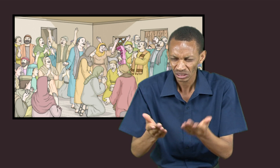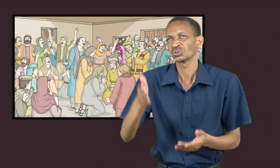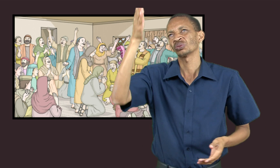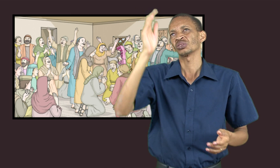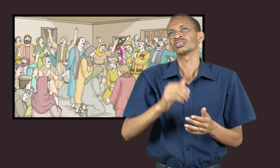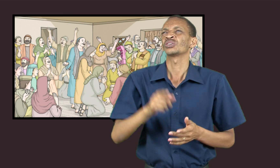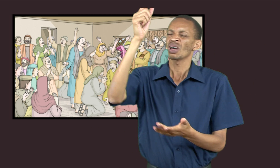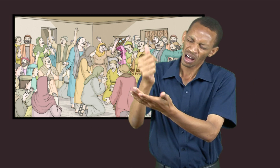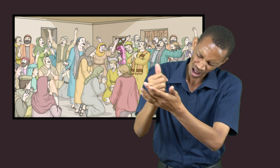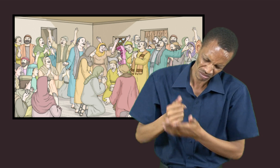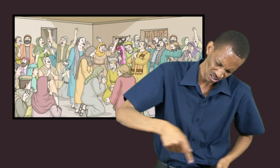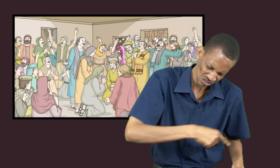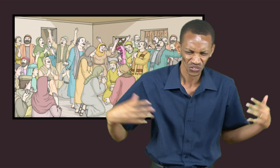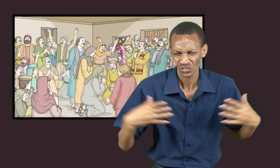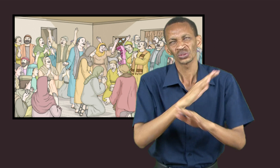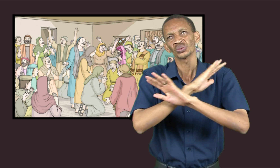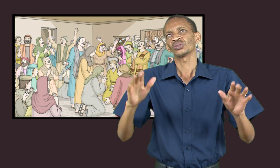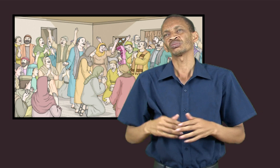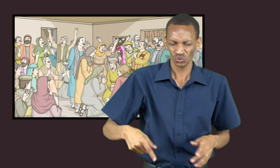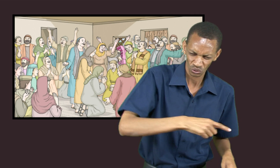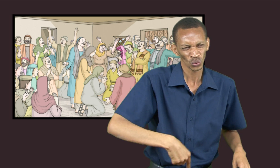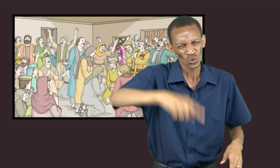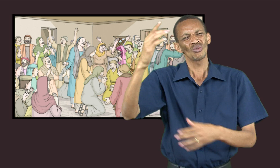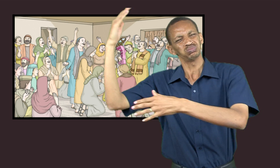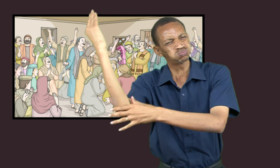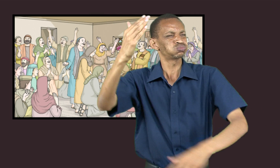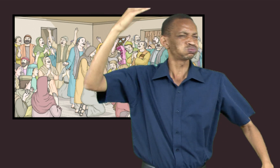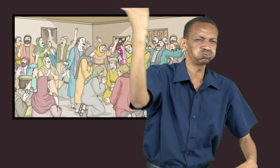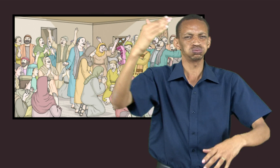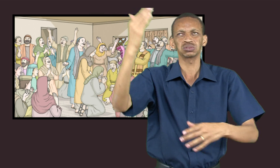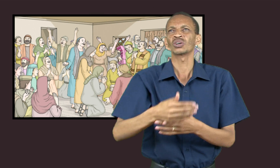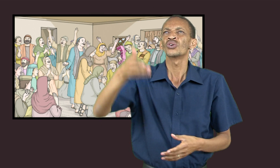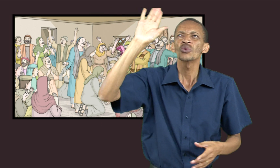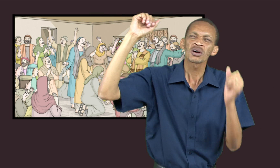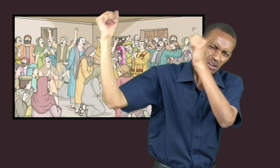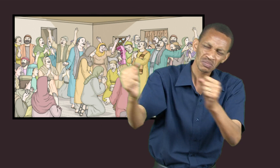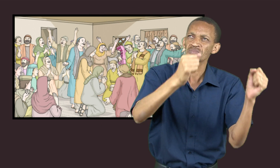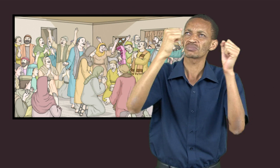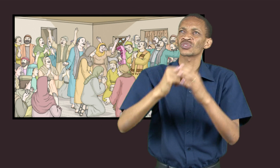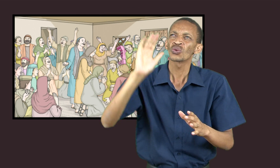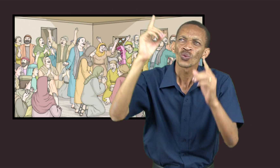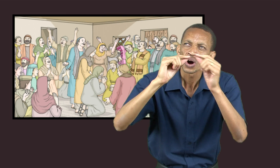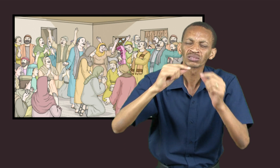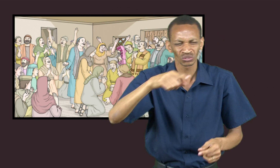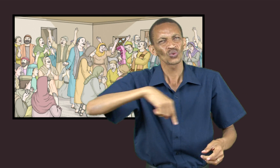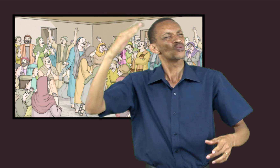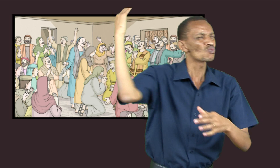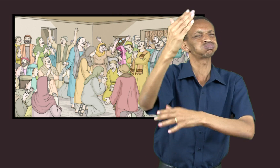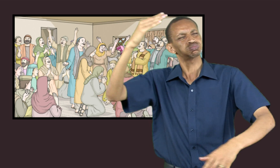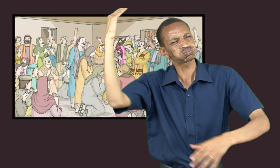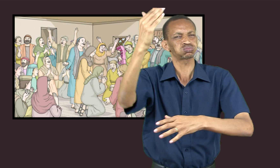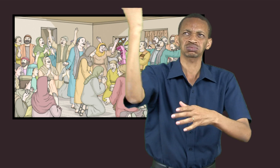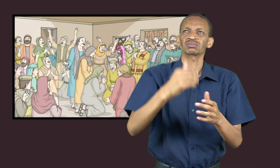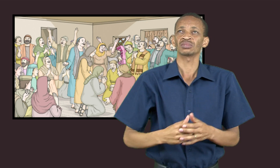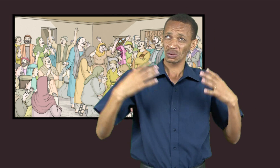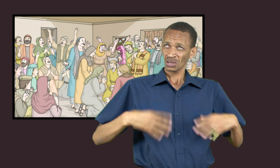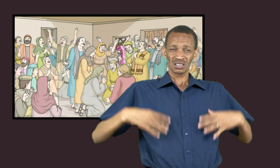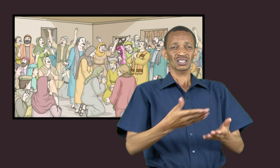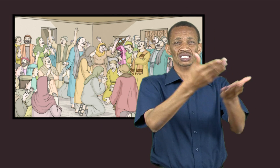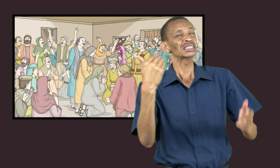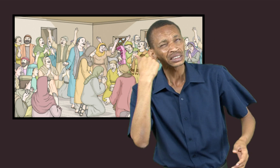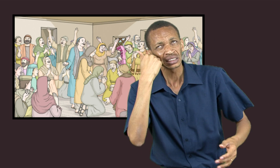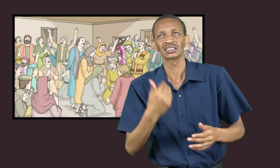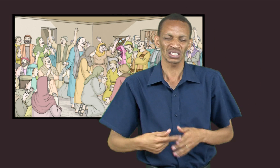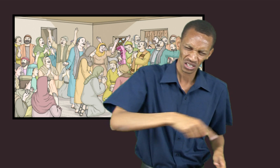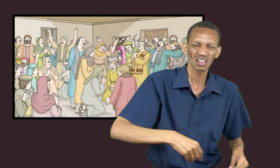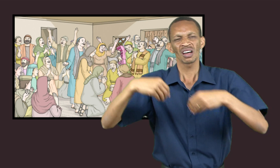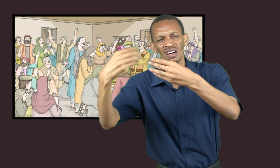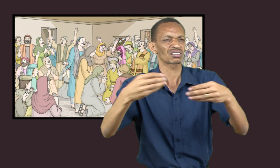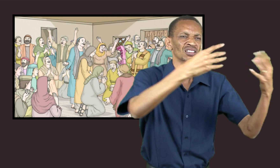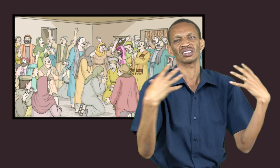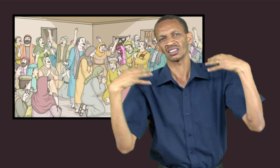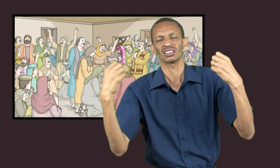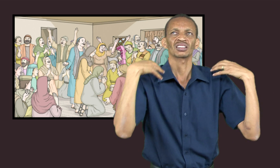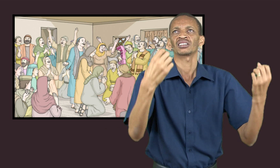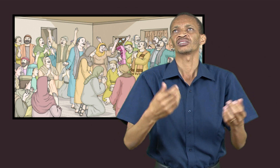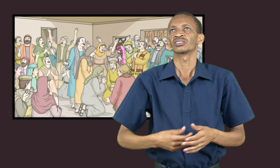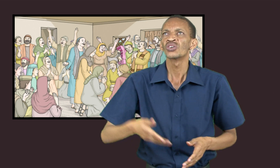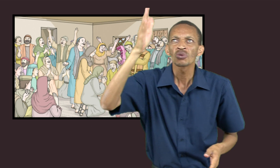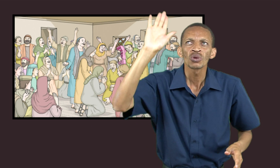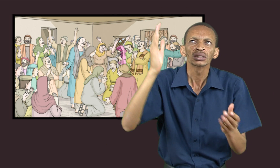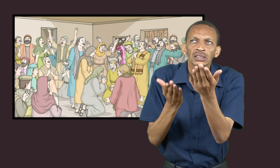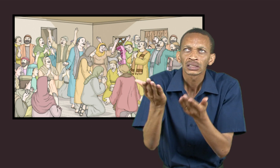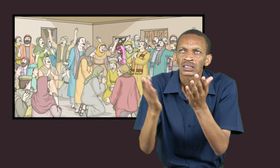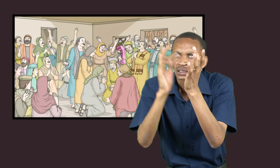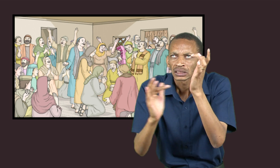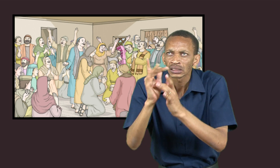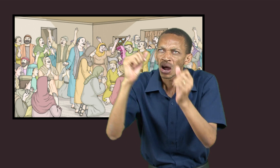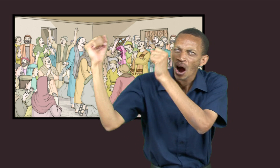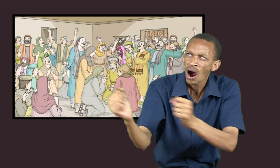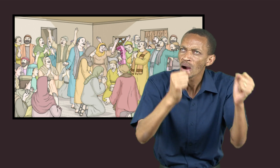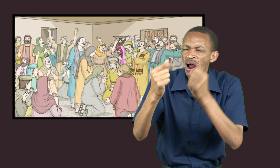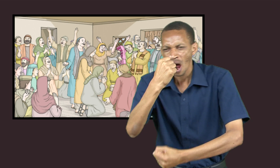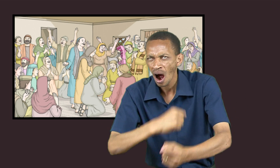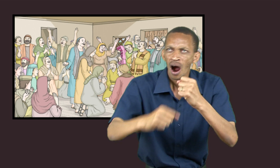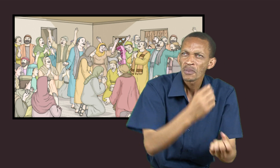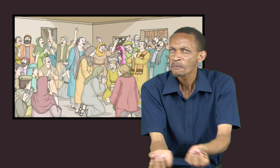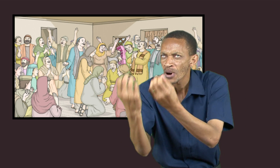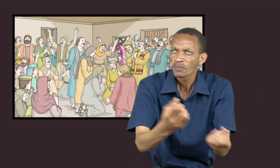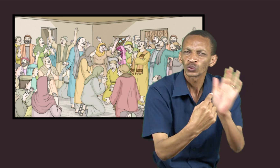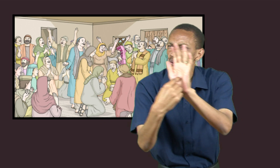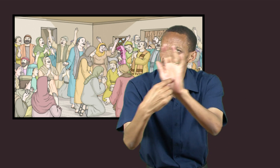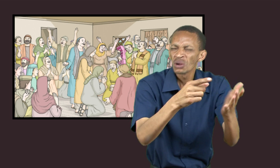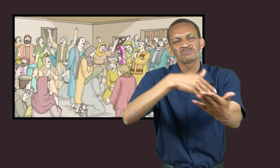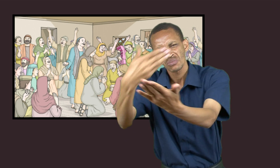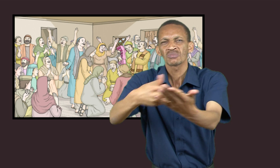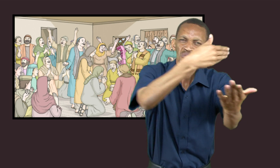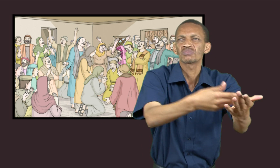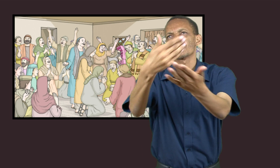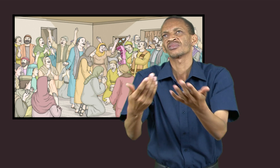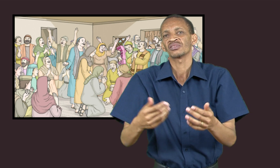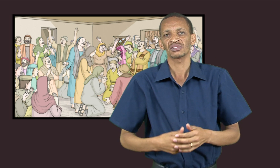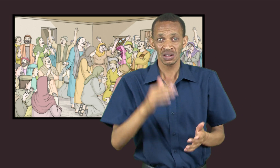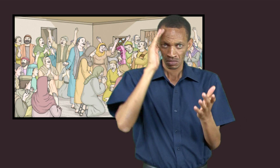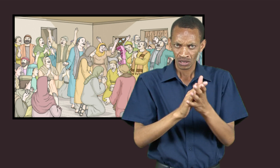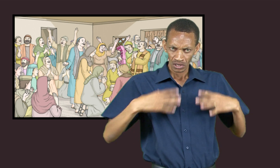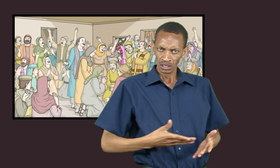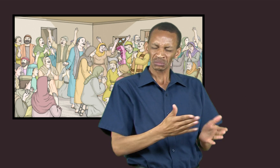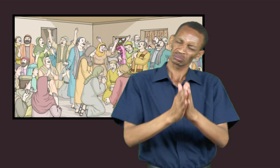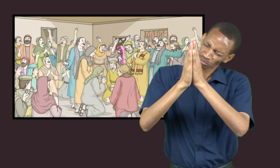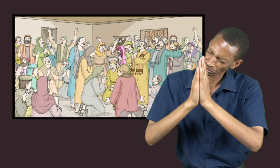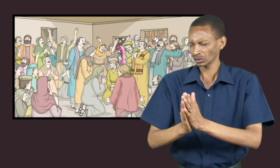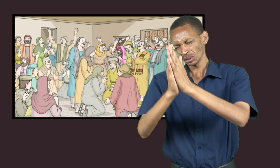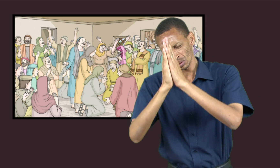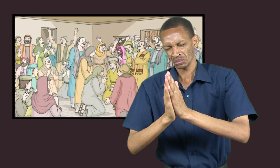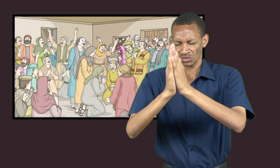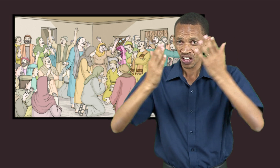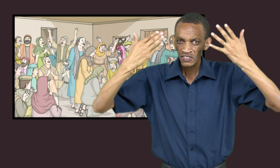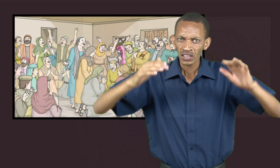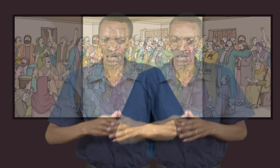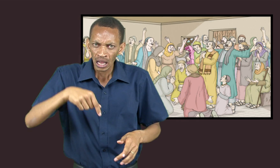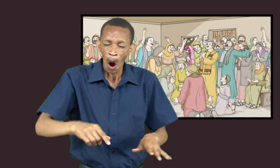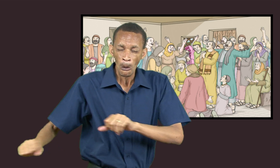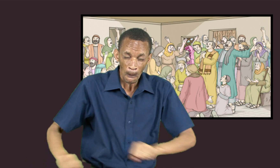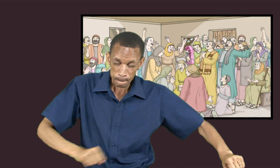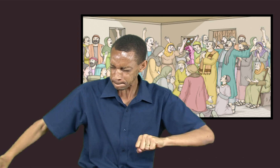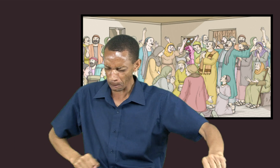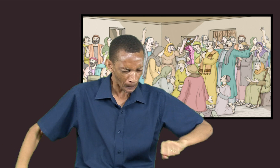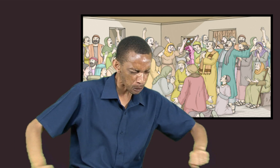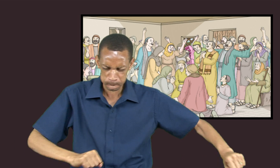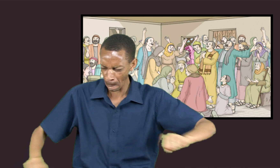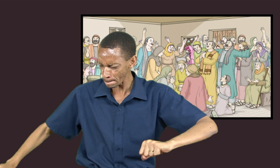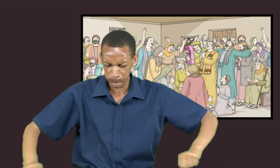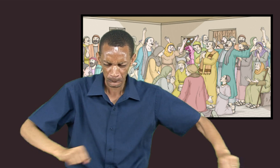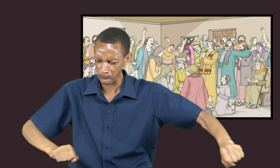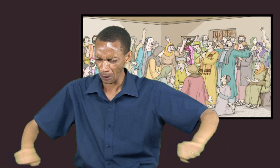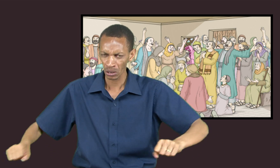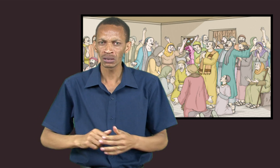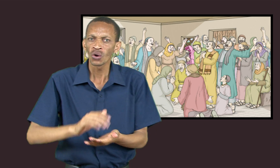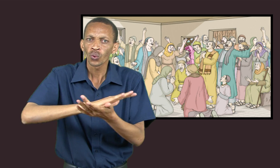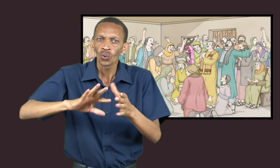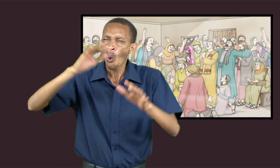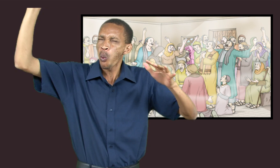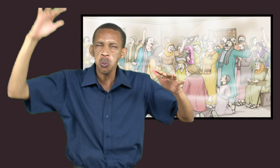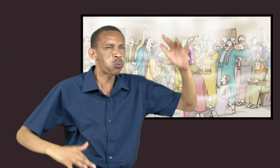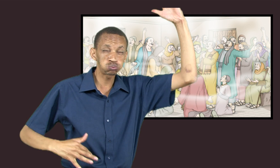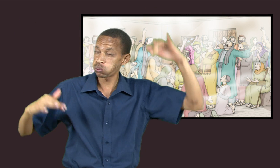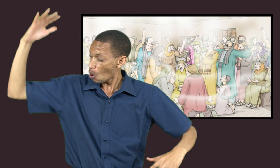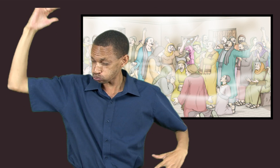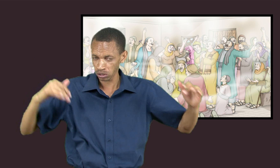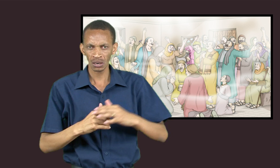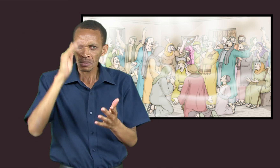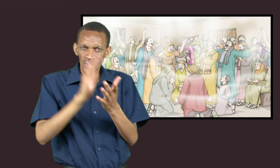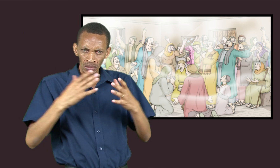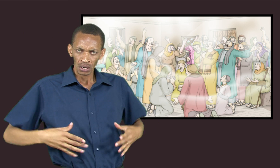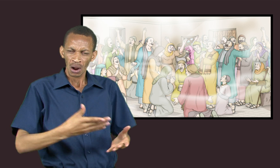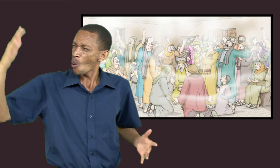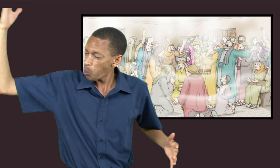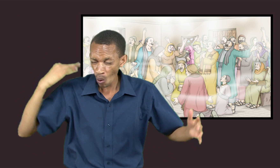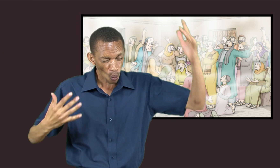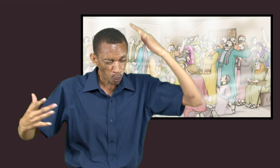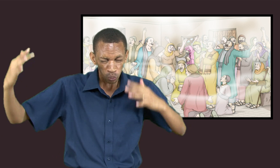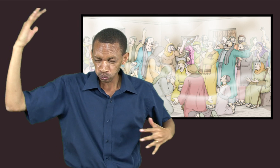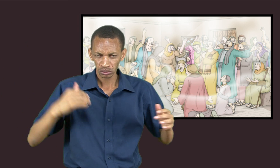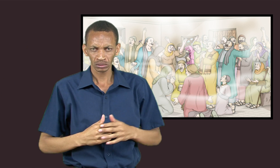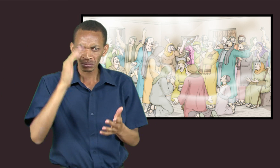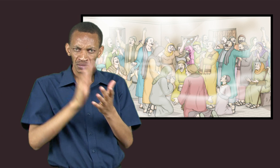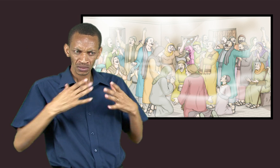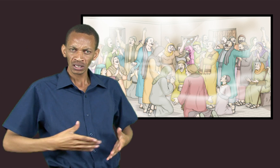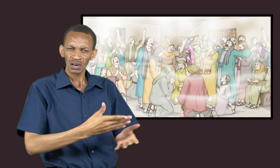And now, Lord, consider their threats, and enable Your servants to speak Your word with complete boldness, as You stretch out Your hand to heal and perform signs and wonders through the name of Your holy servant Jesus.”